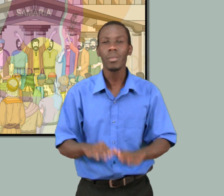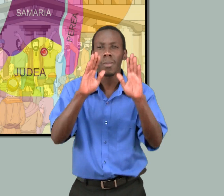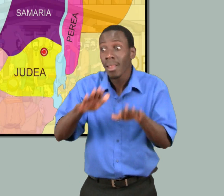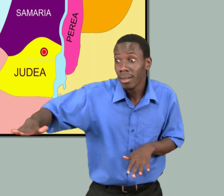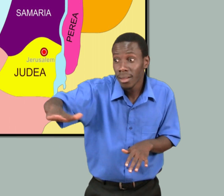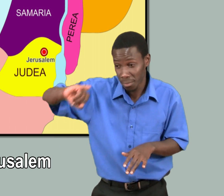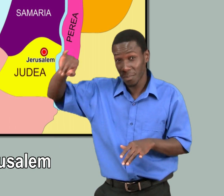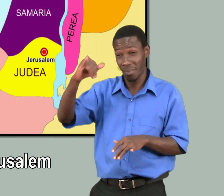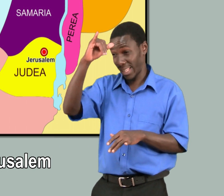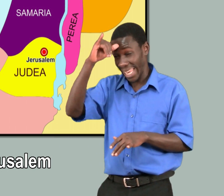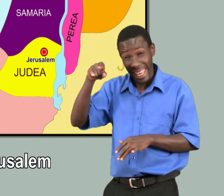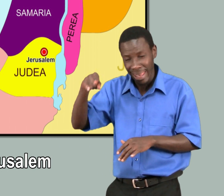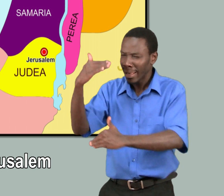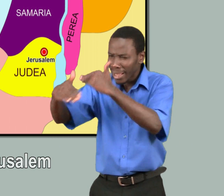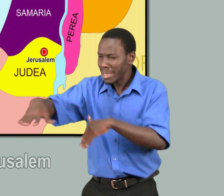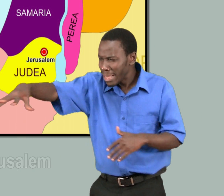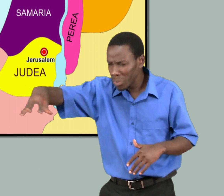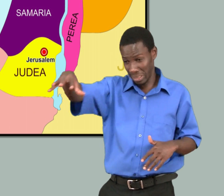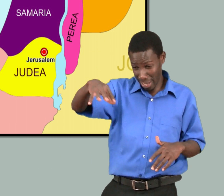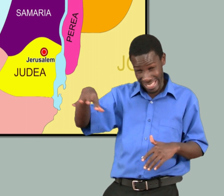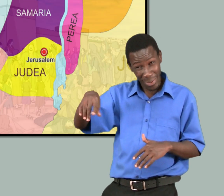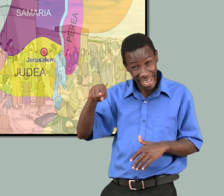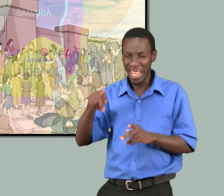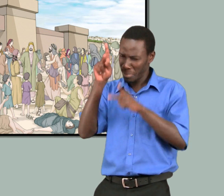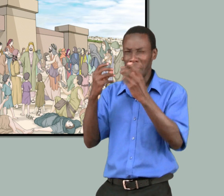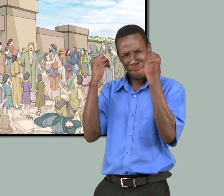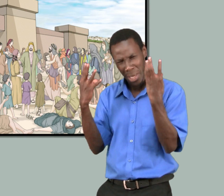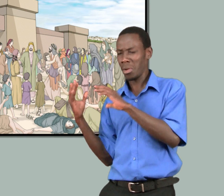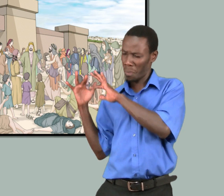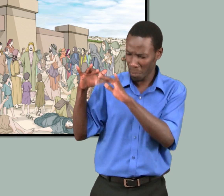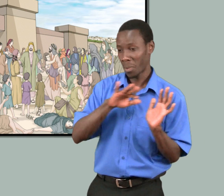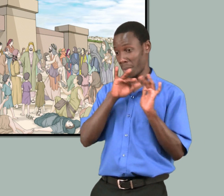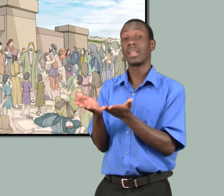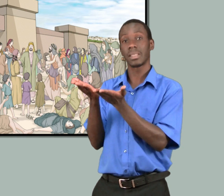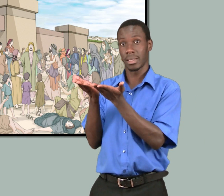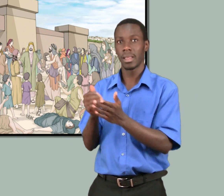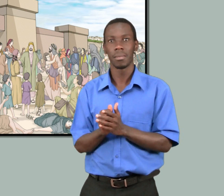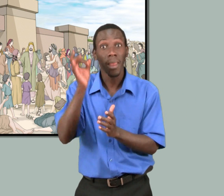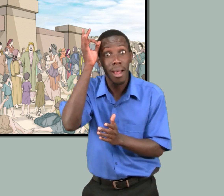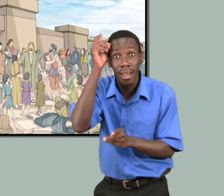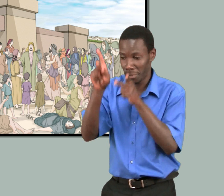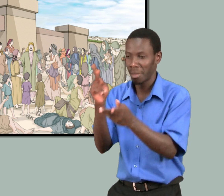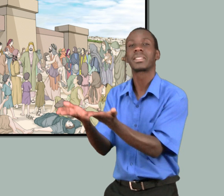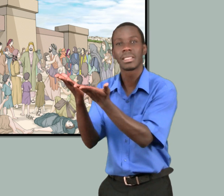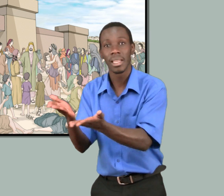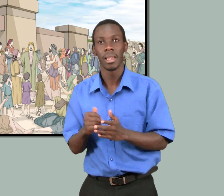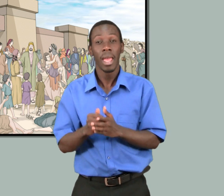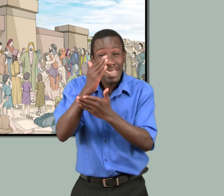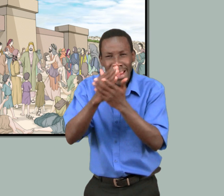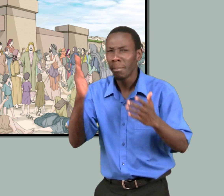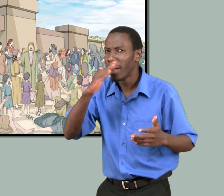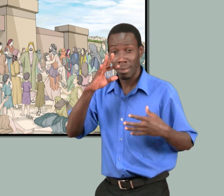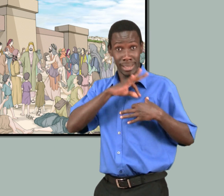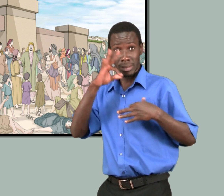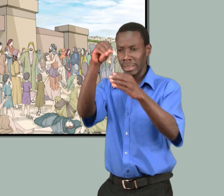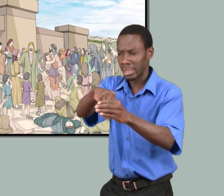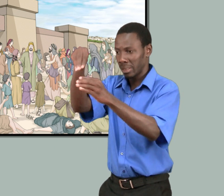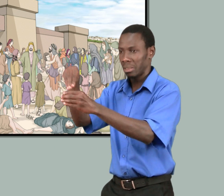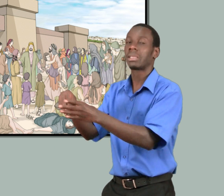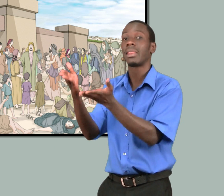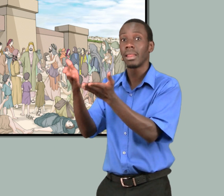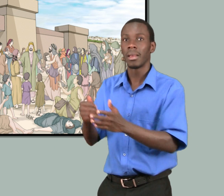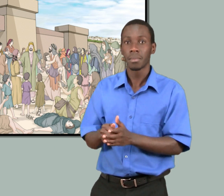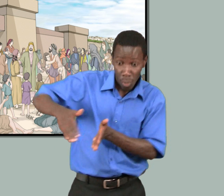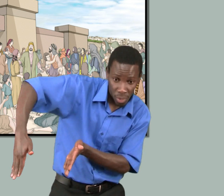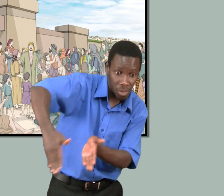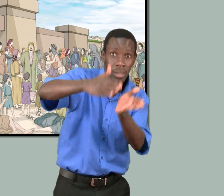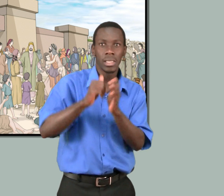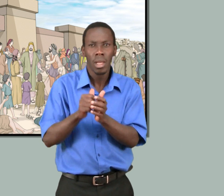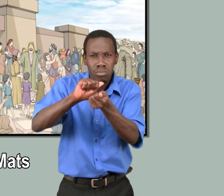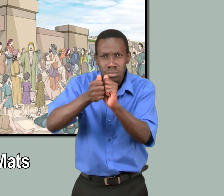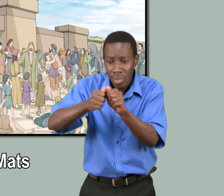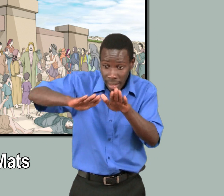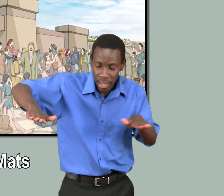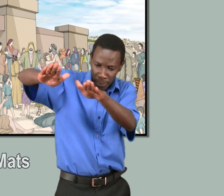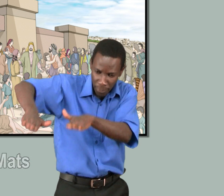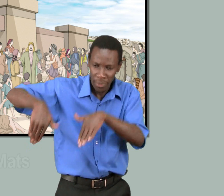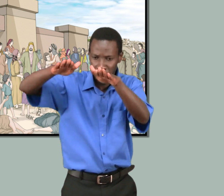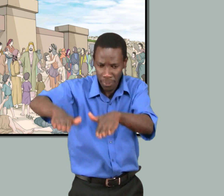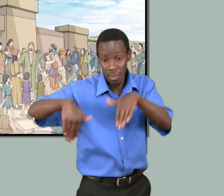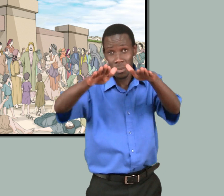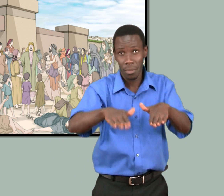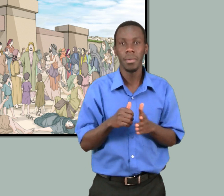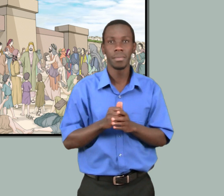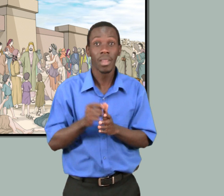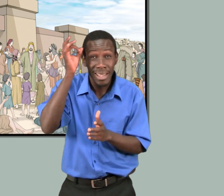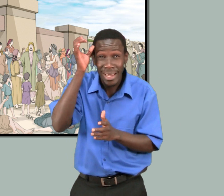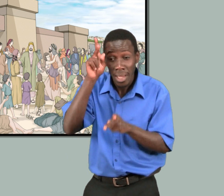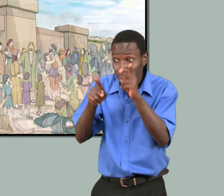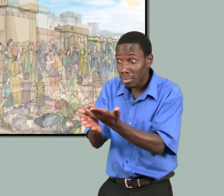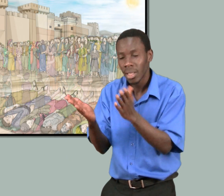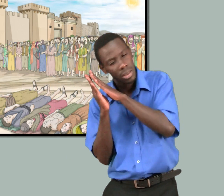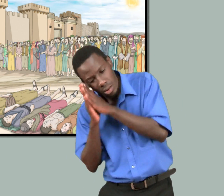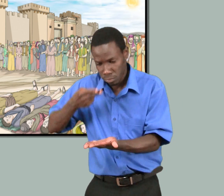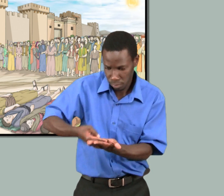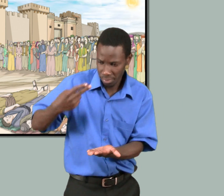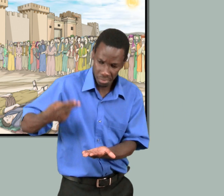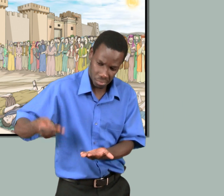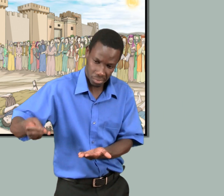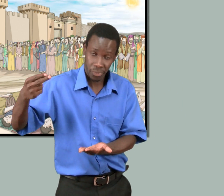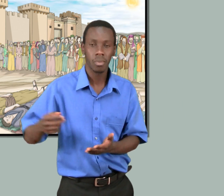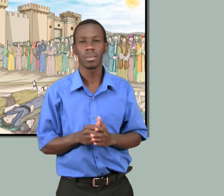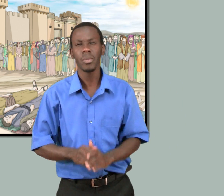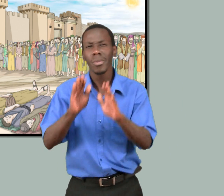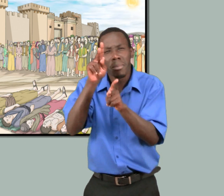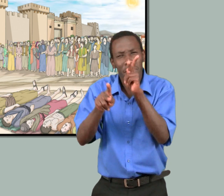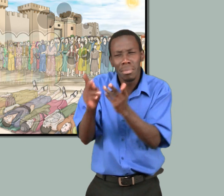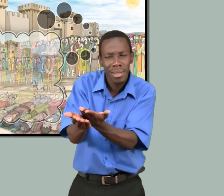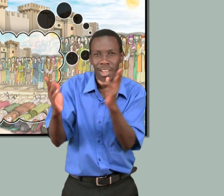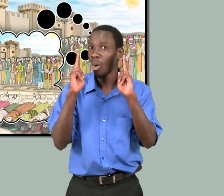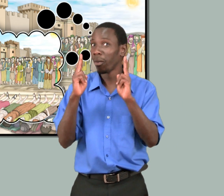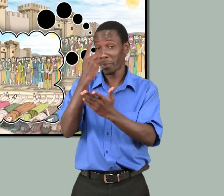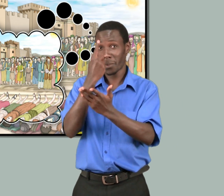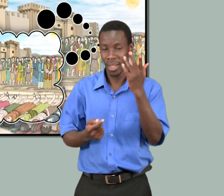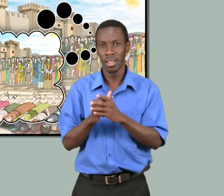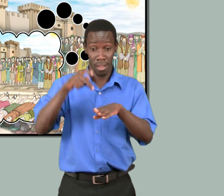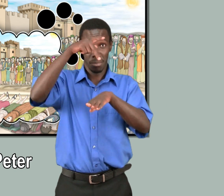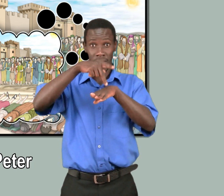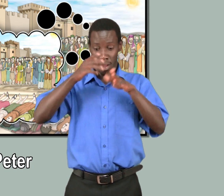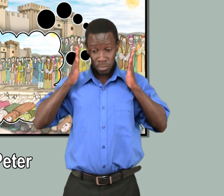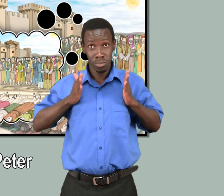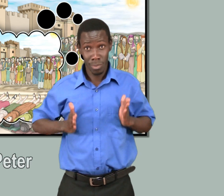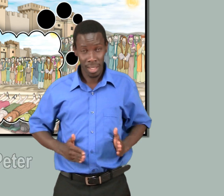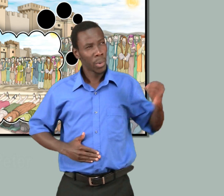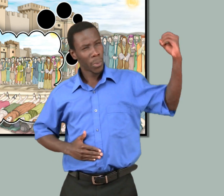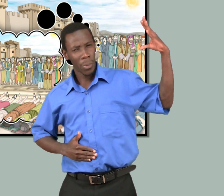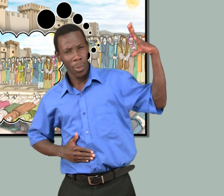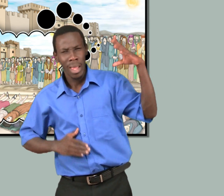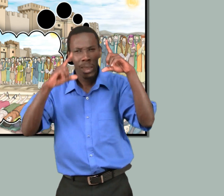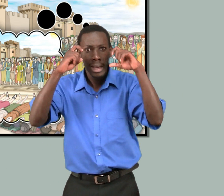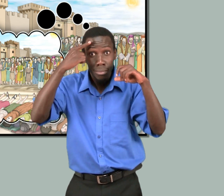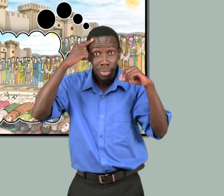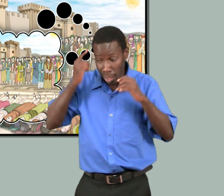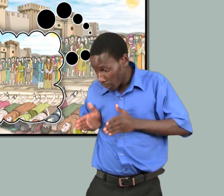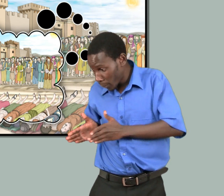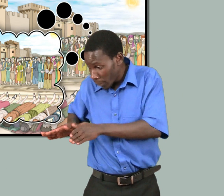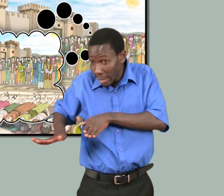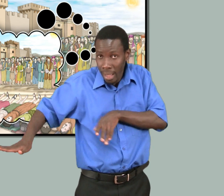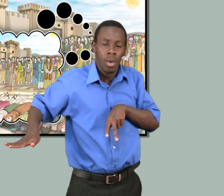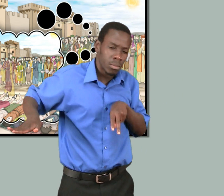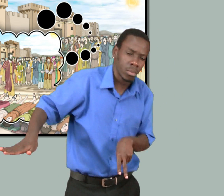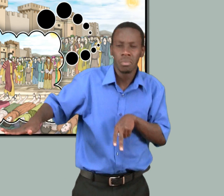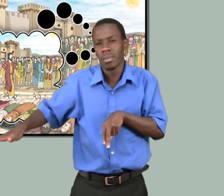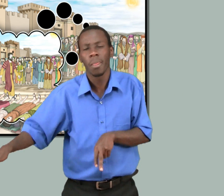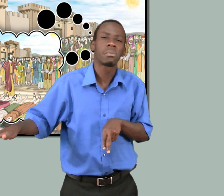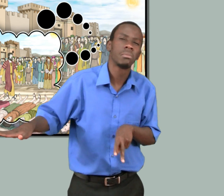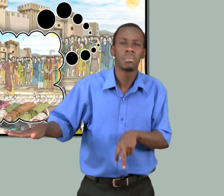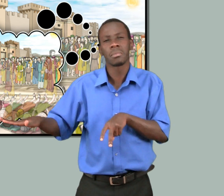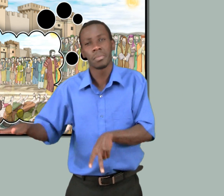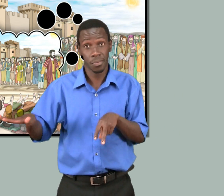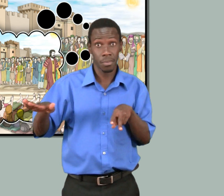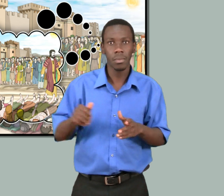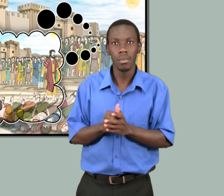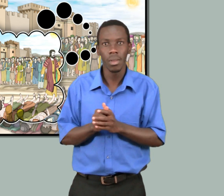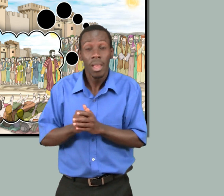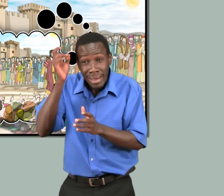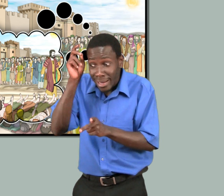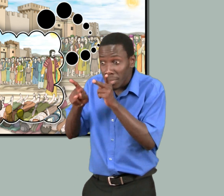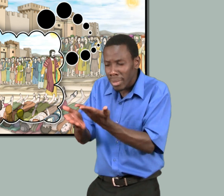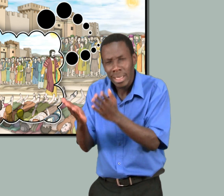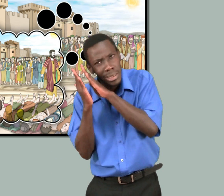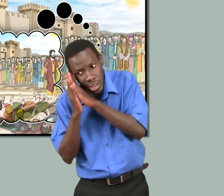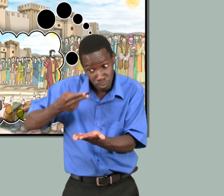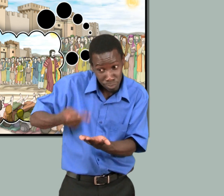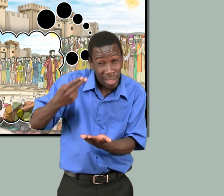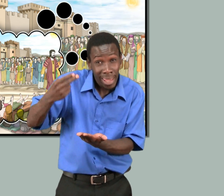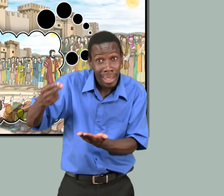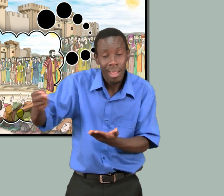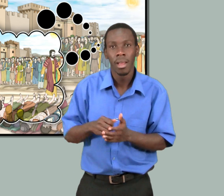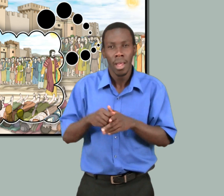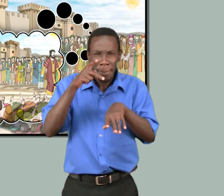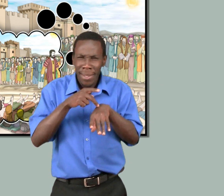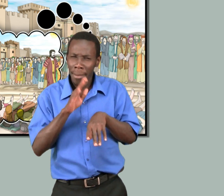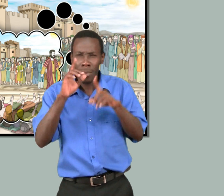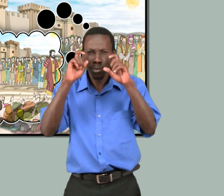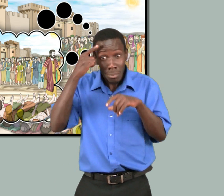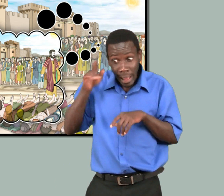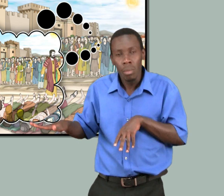As a result, people brought the sick into the streets and laid them on cots and mats, so that at least Peter’s shadow might fall on some of them as he passed by.